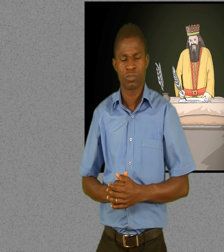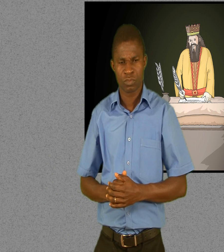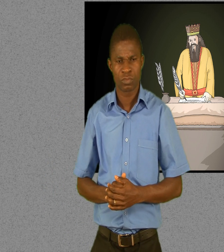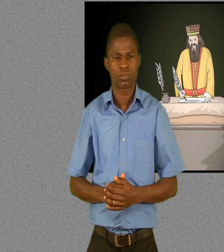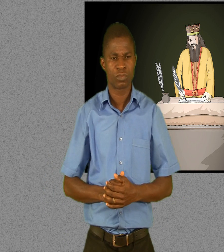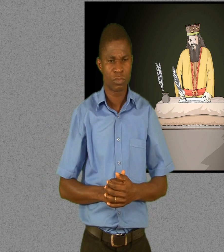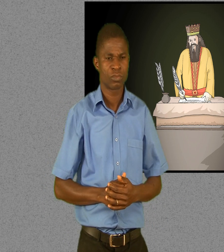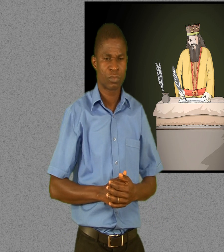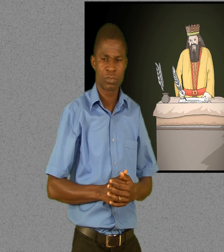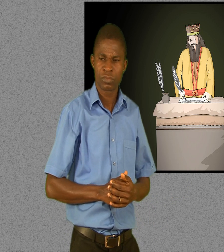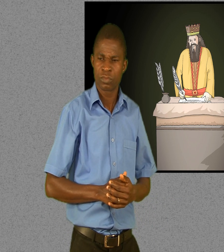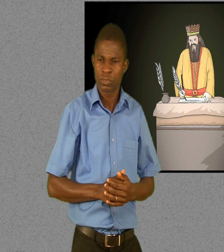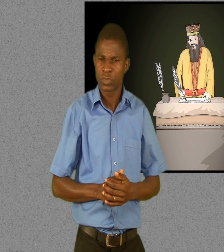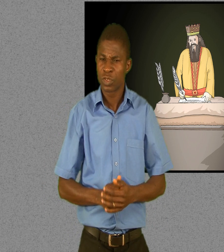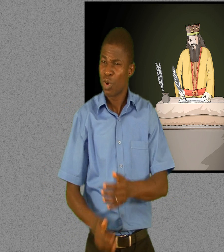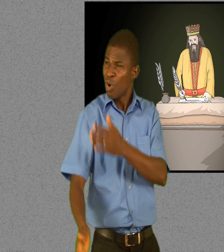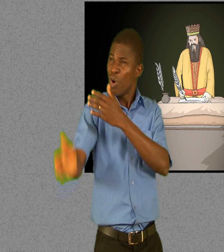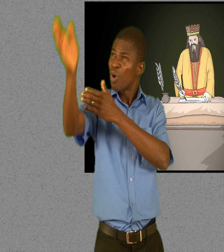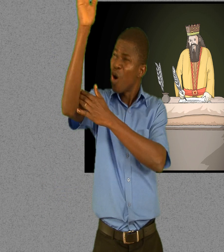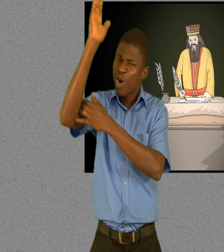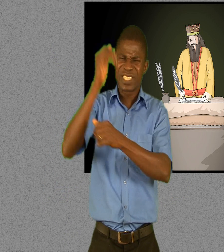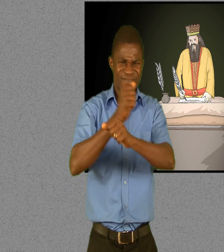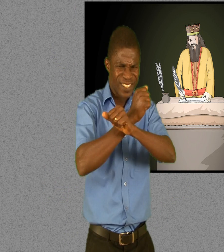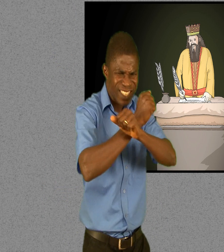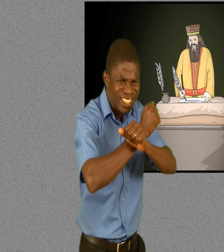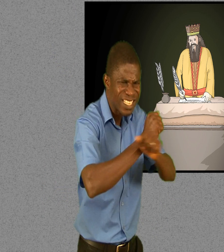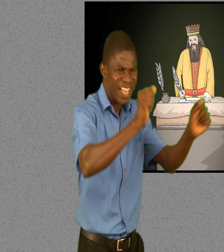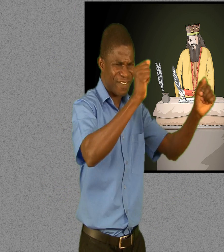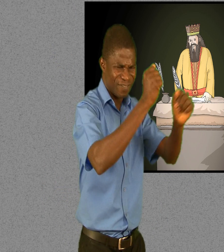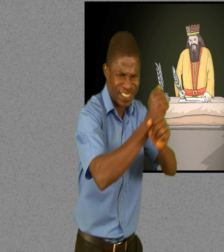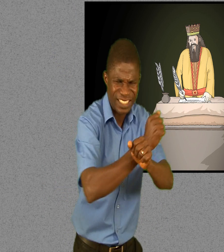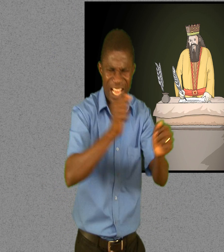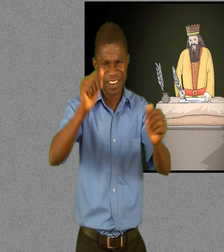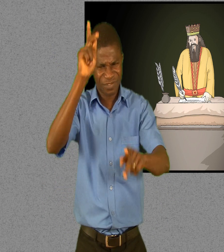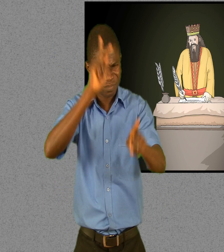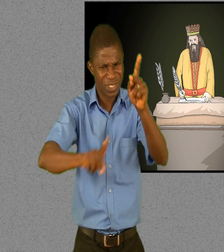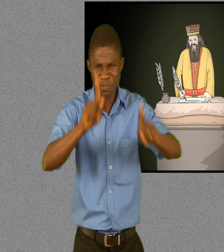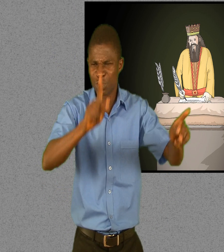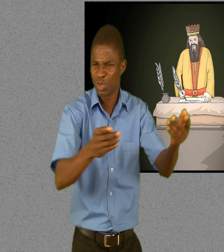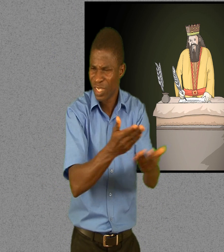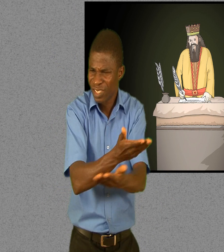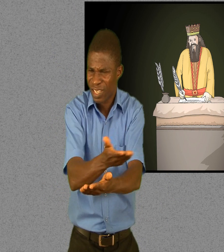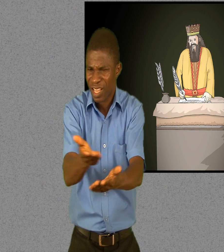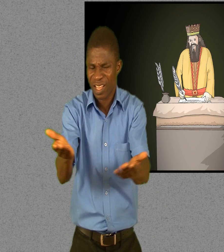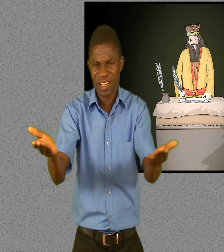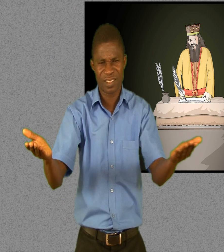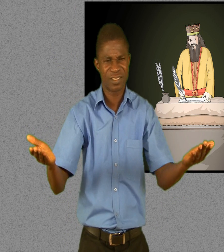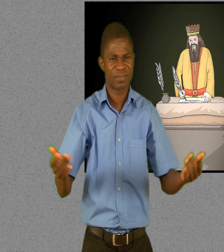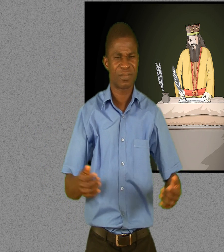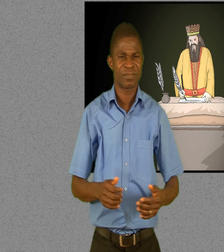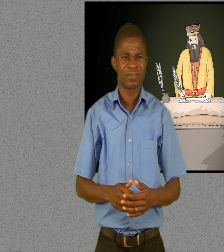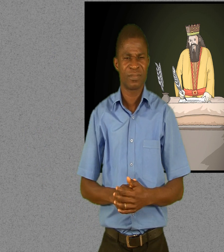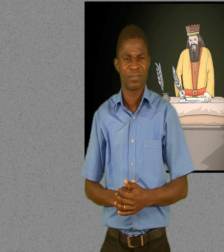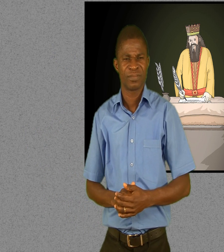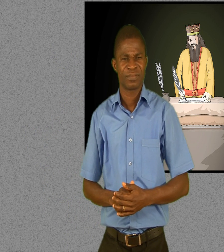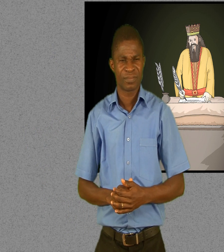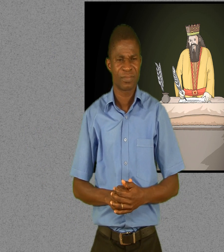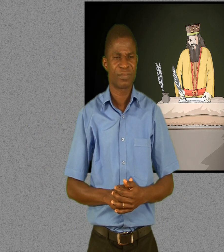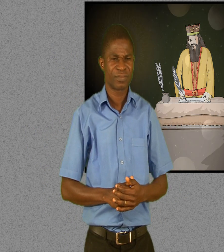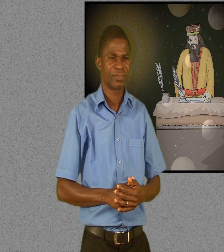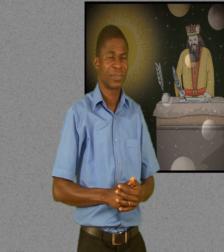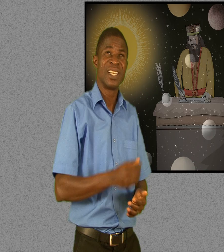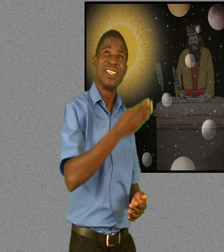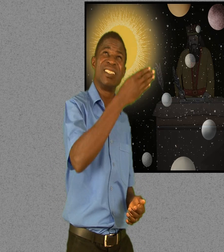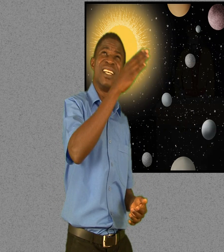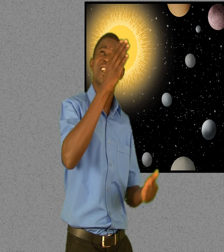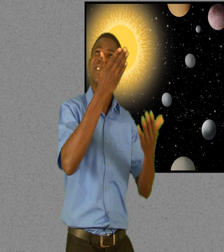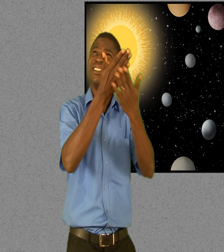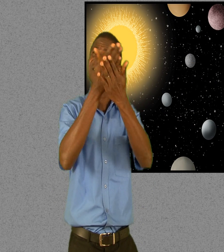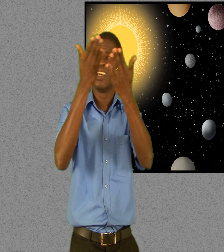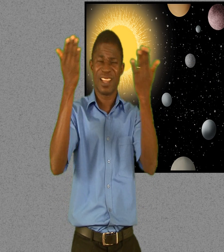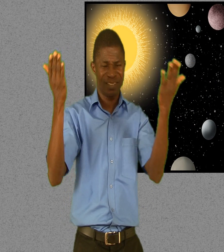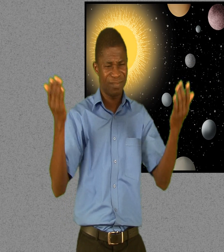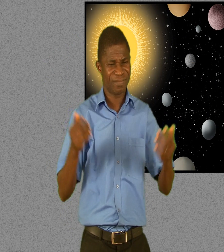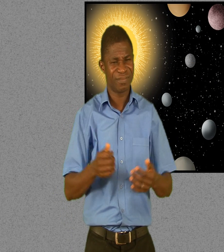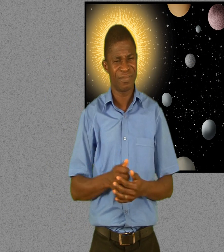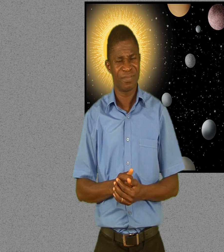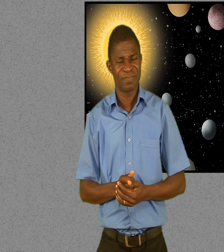He delivers and rescues;